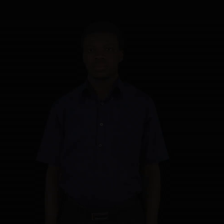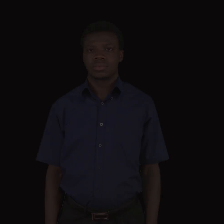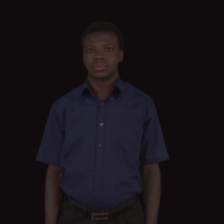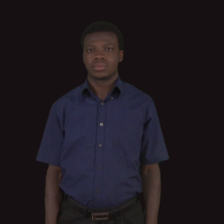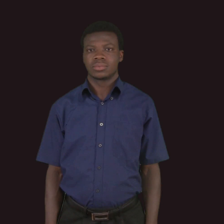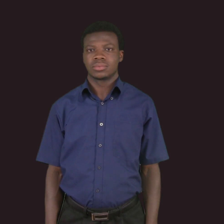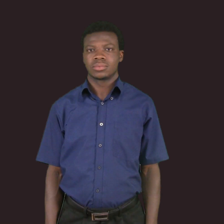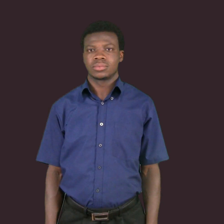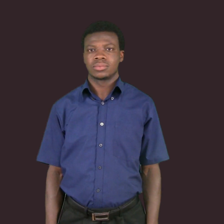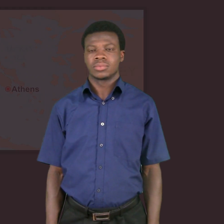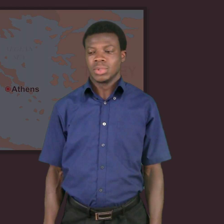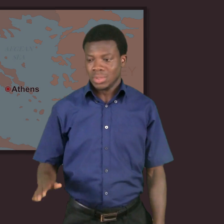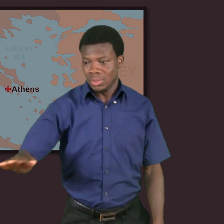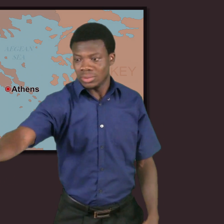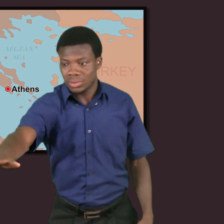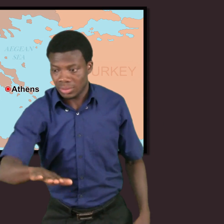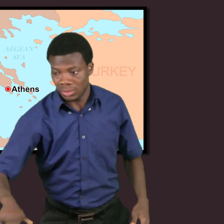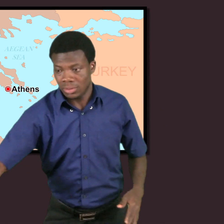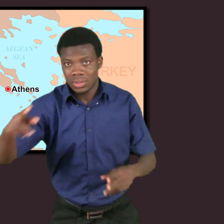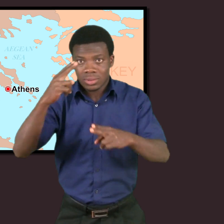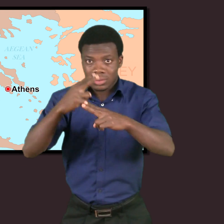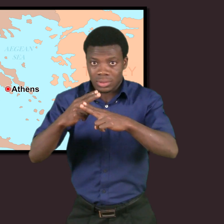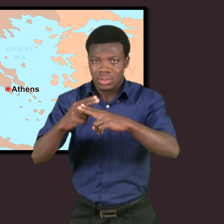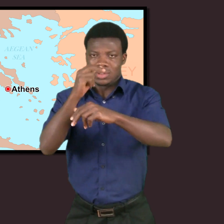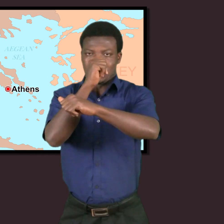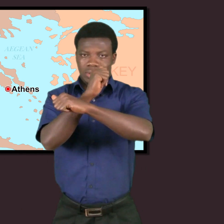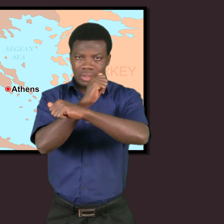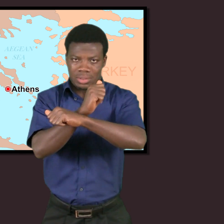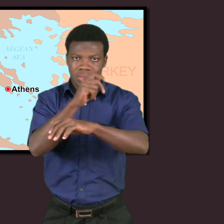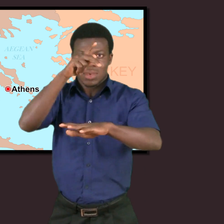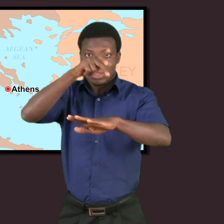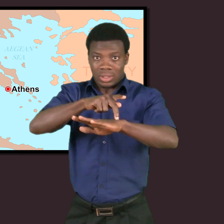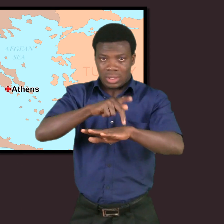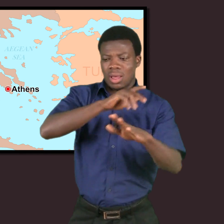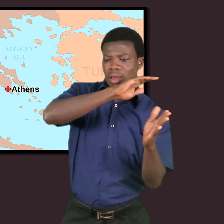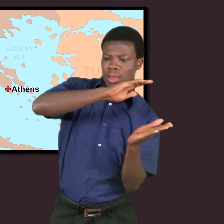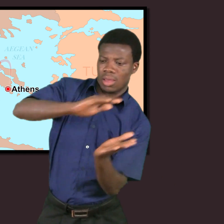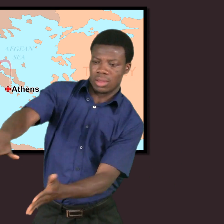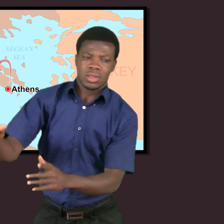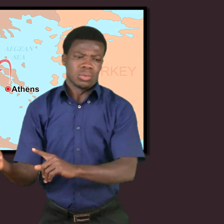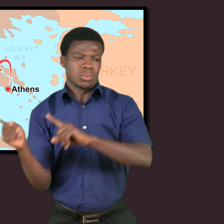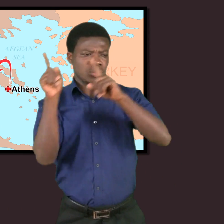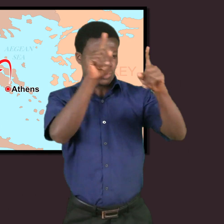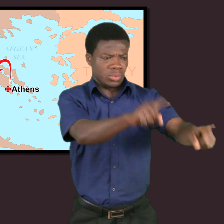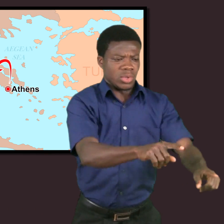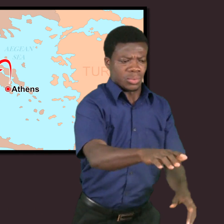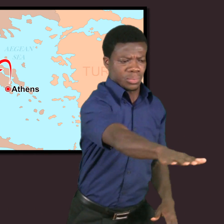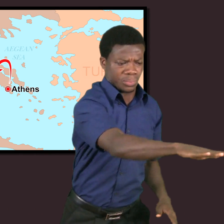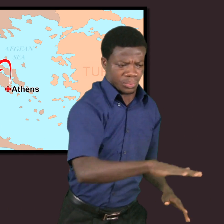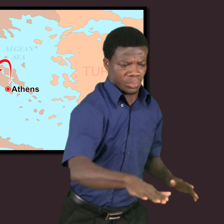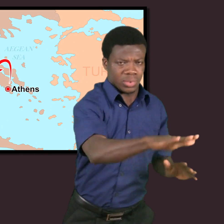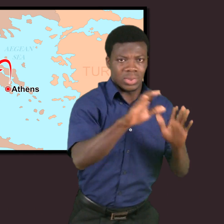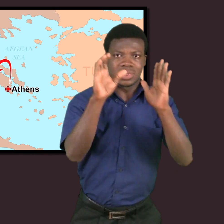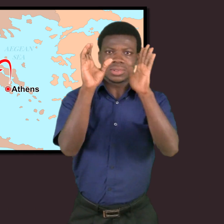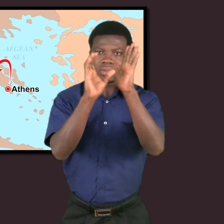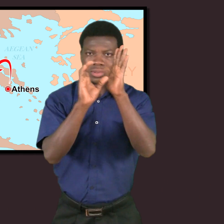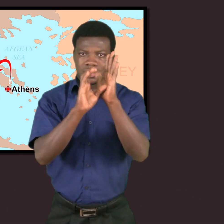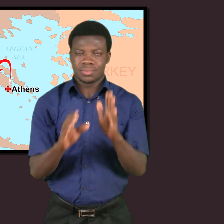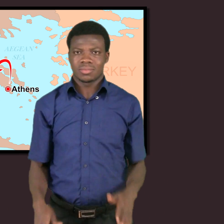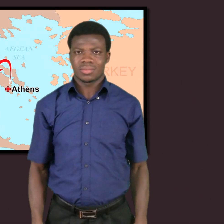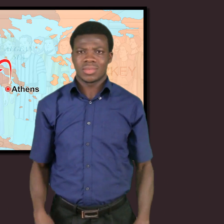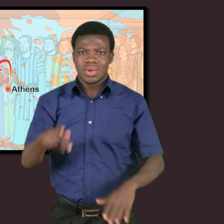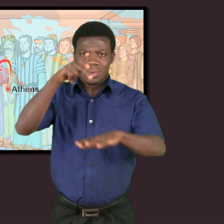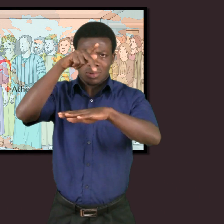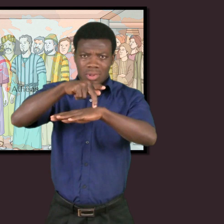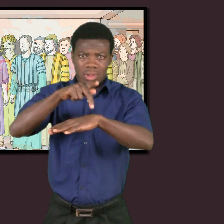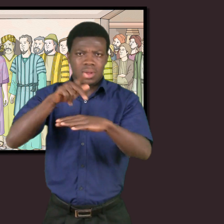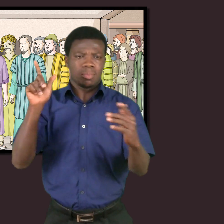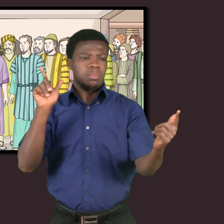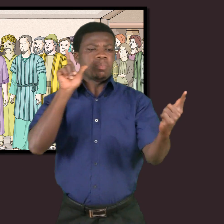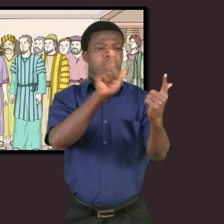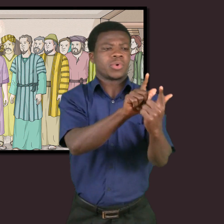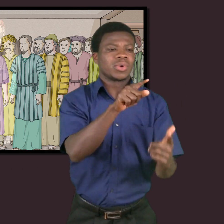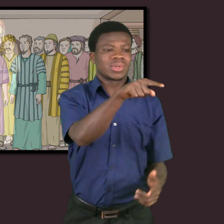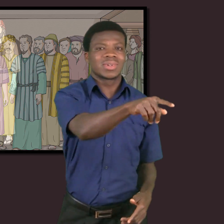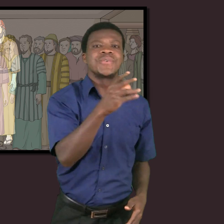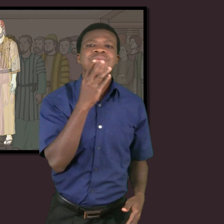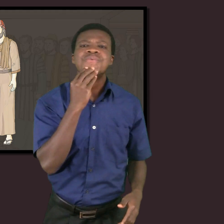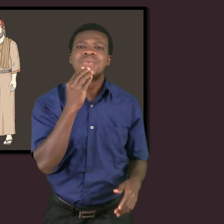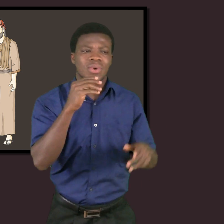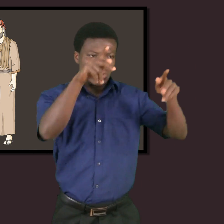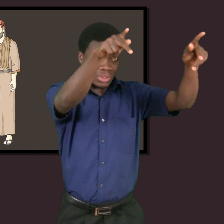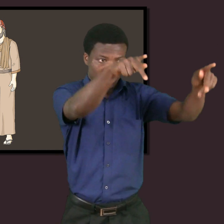After this, Paul left Athens and went to Corinth.